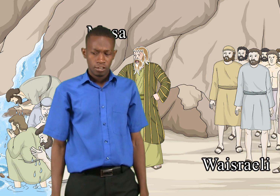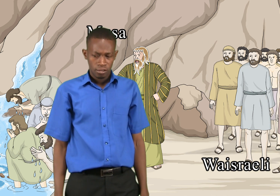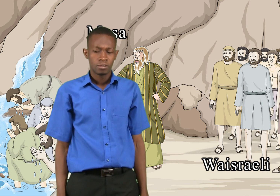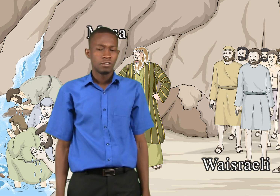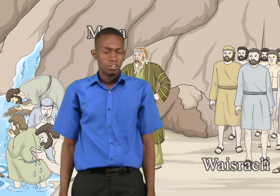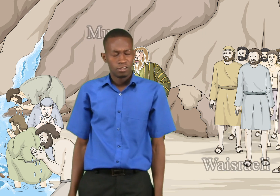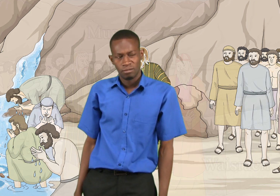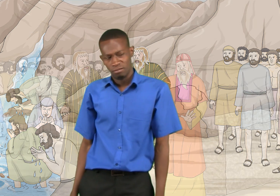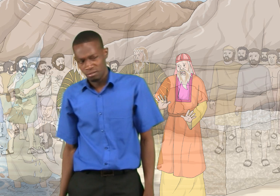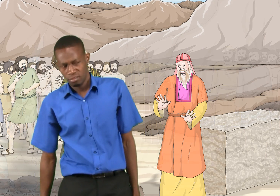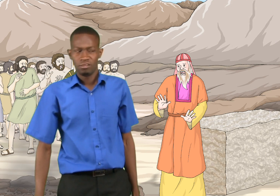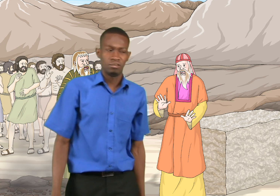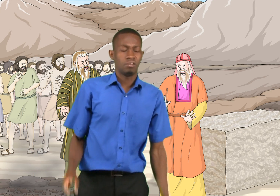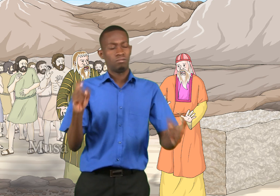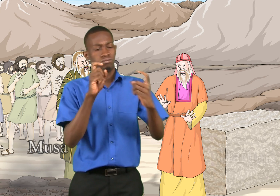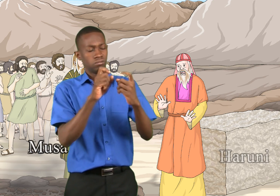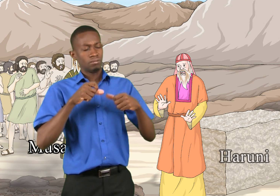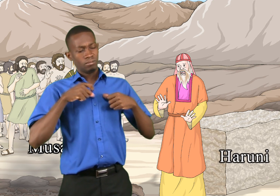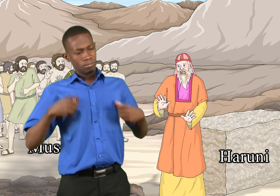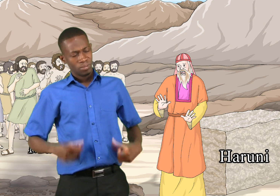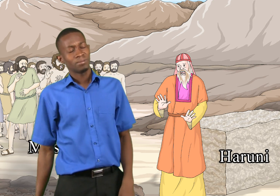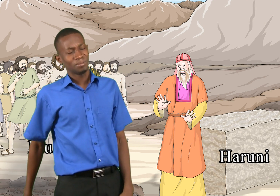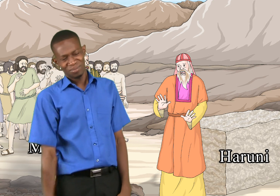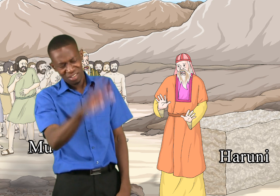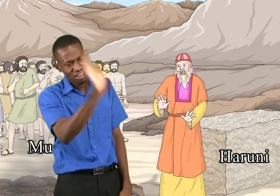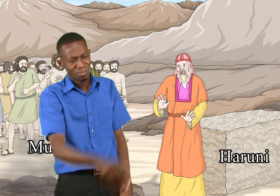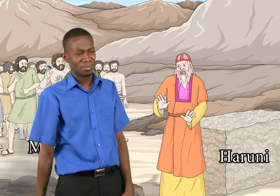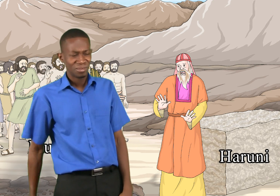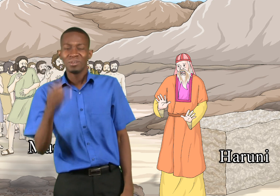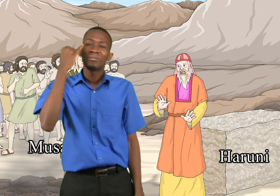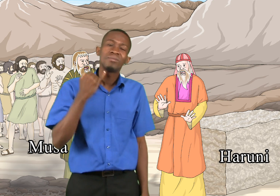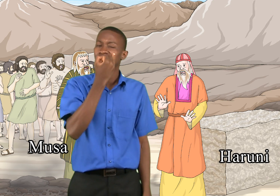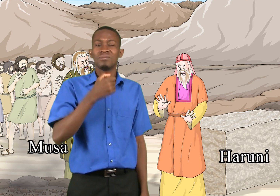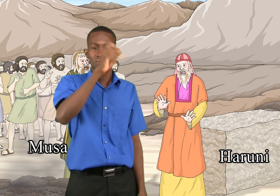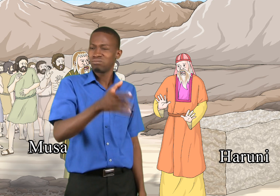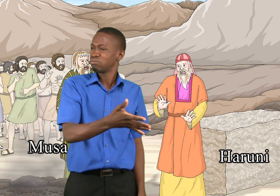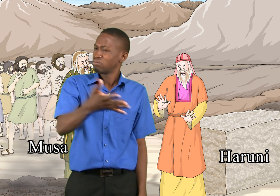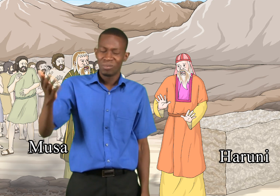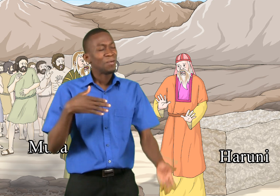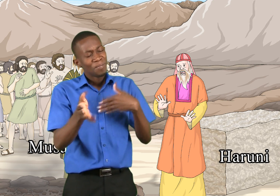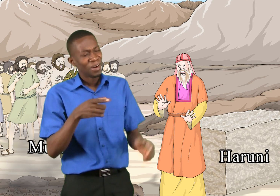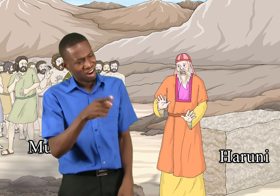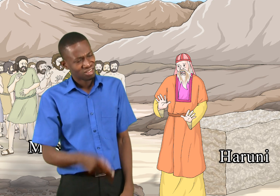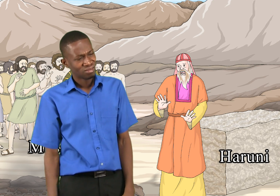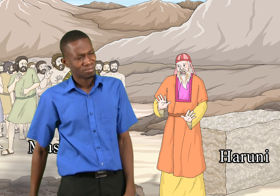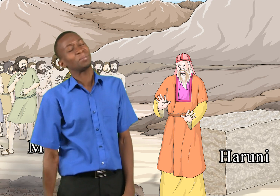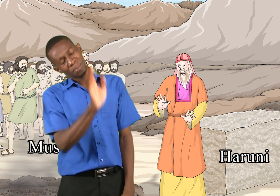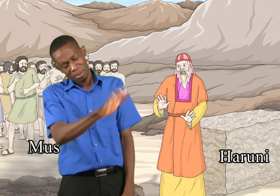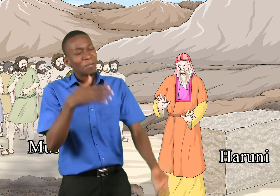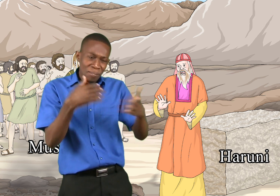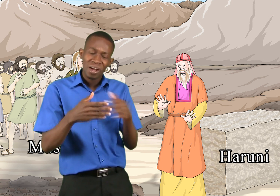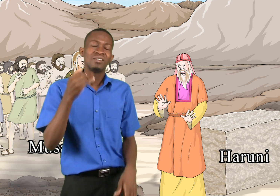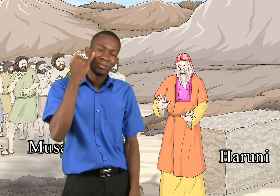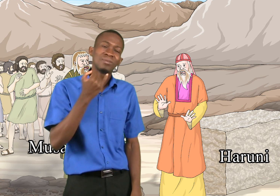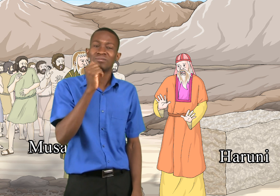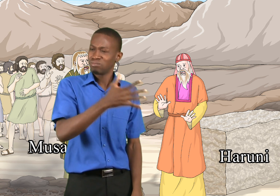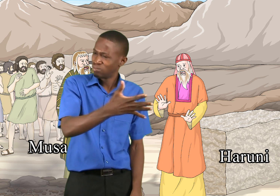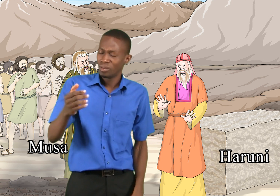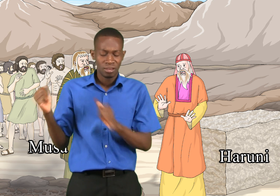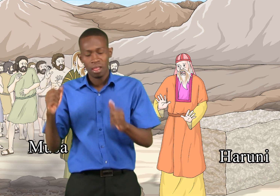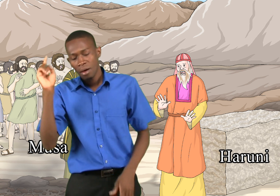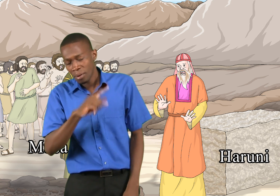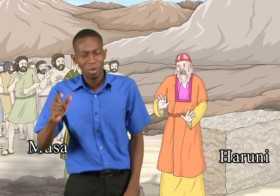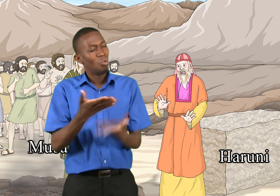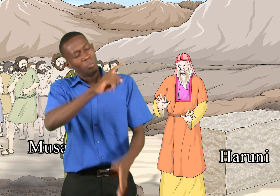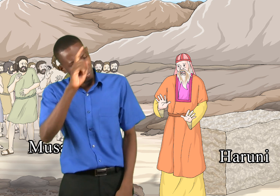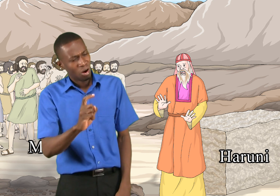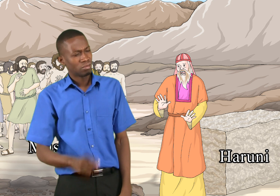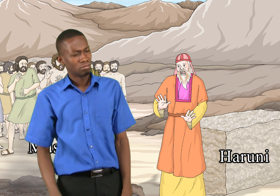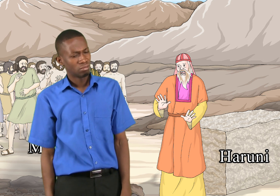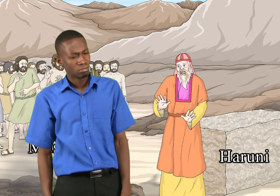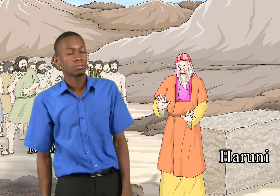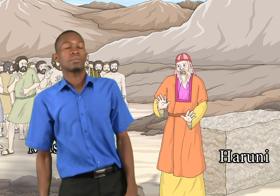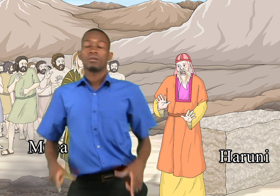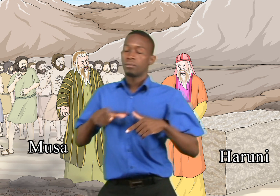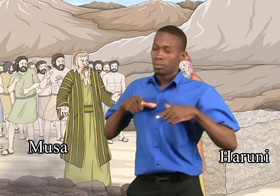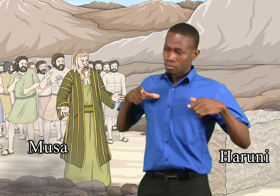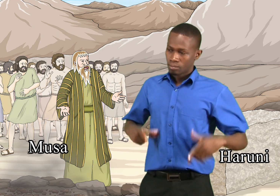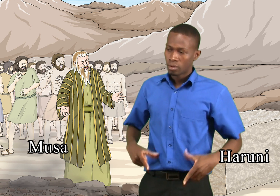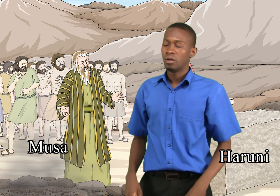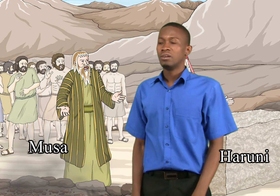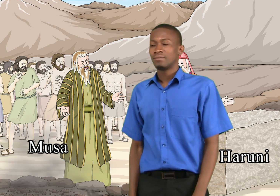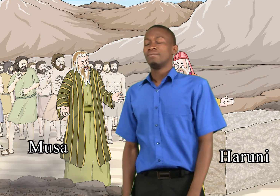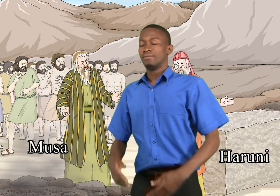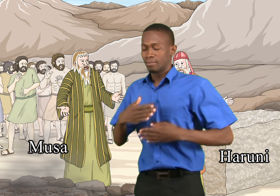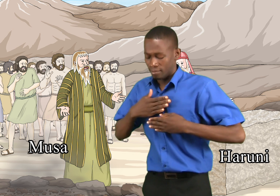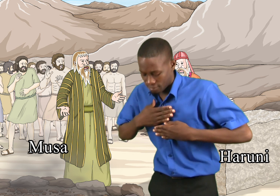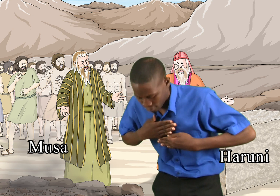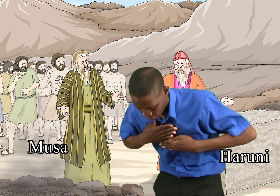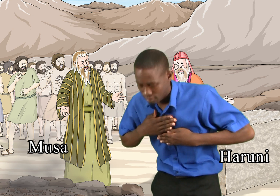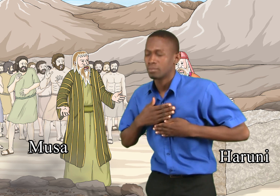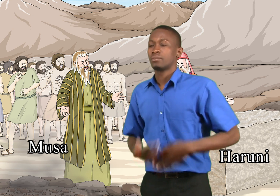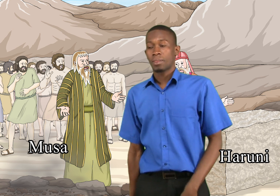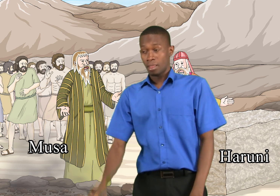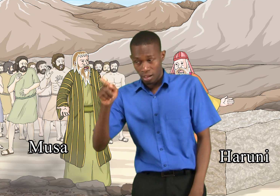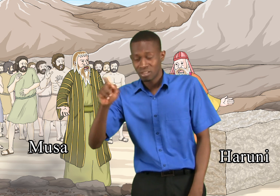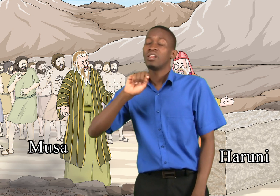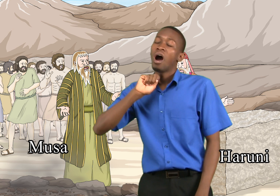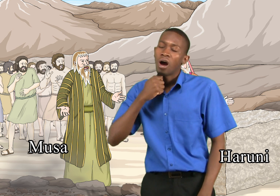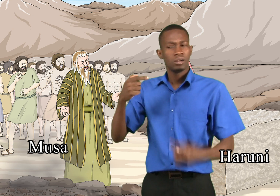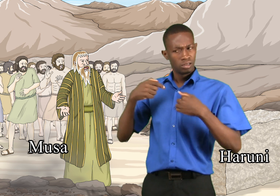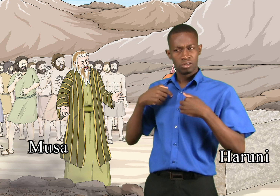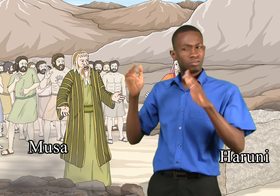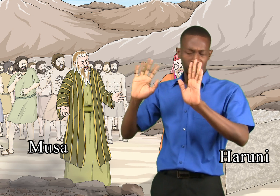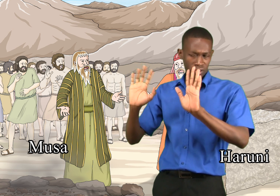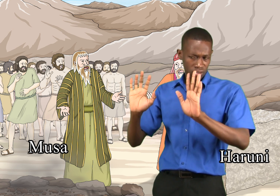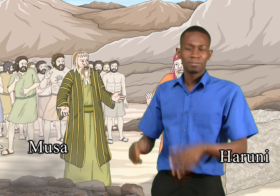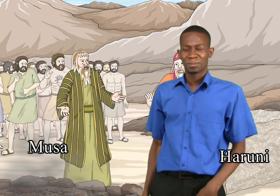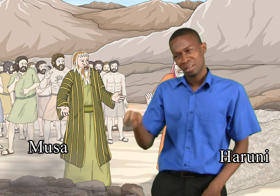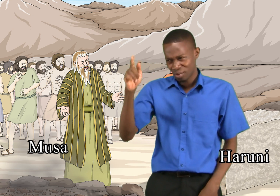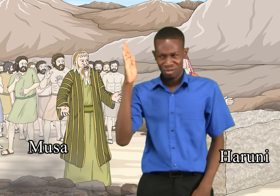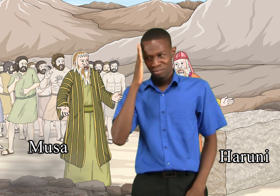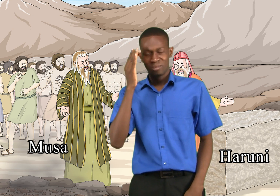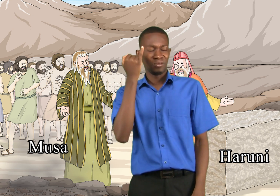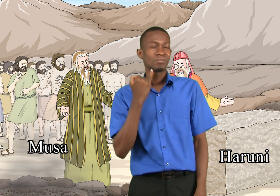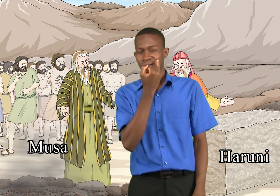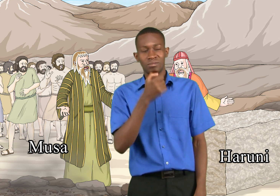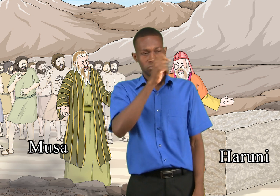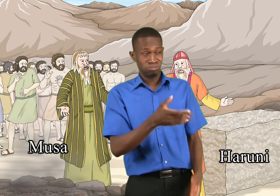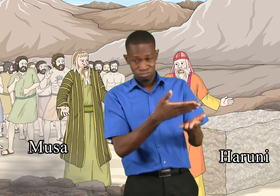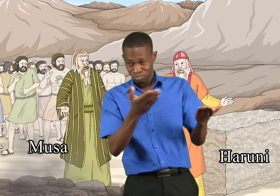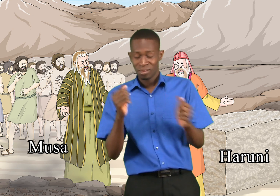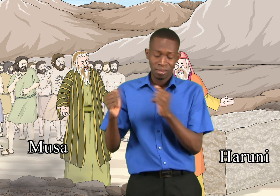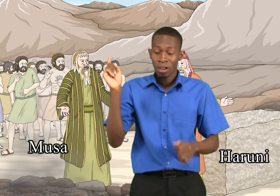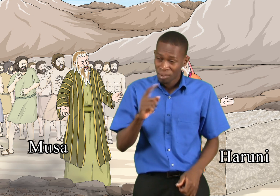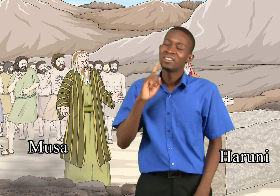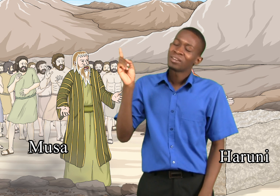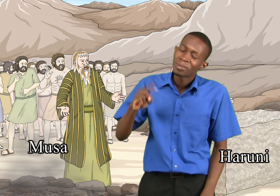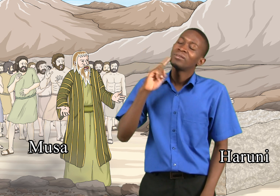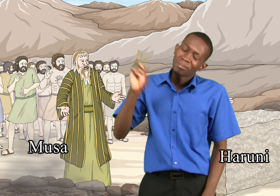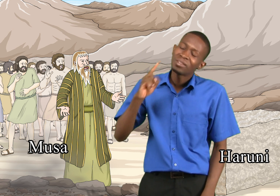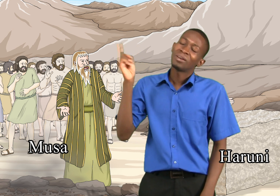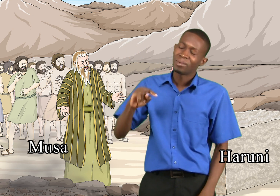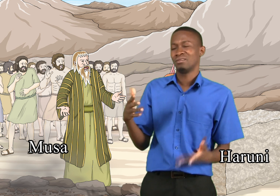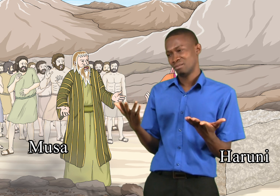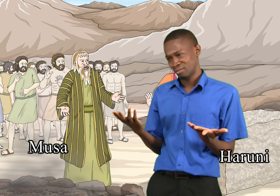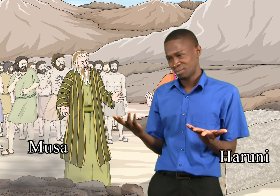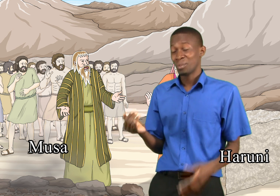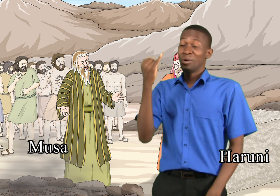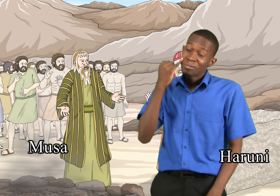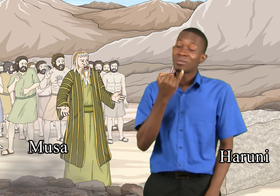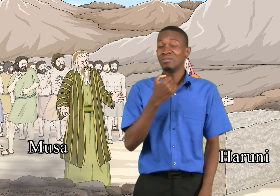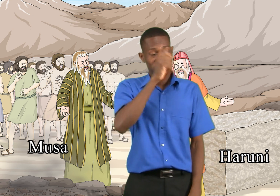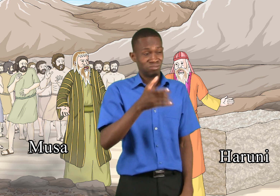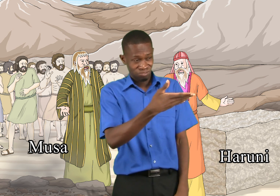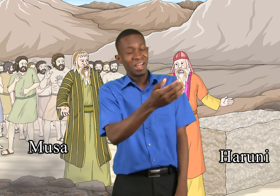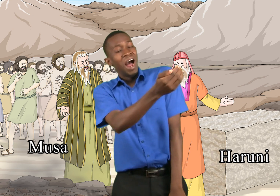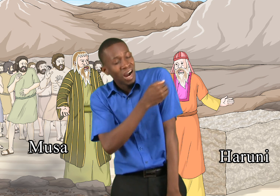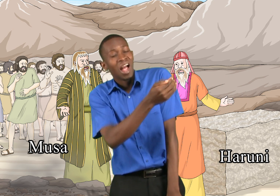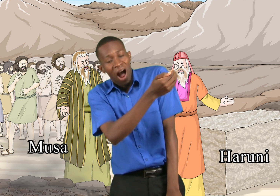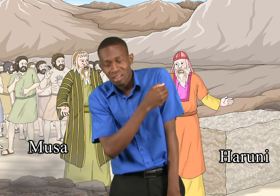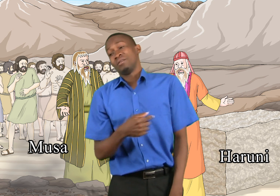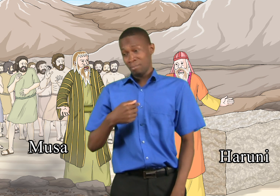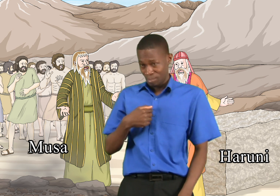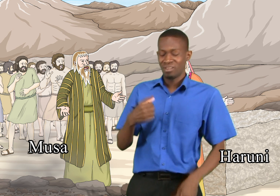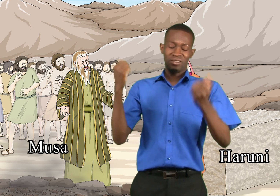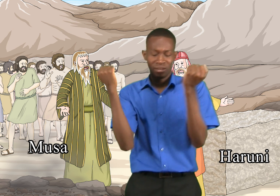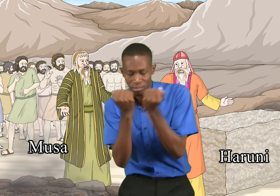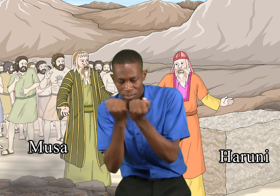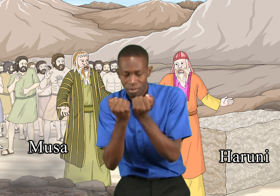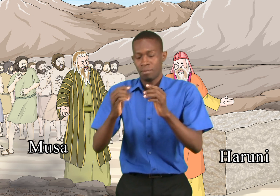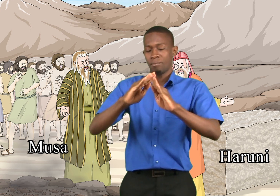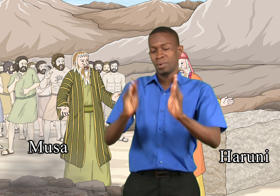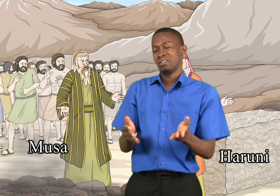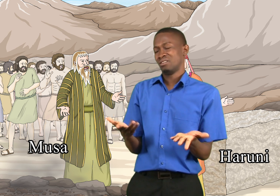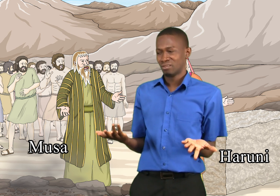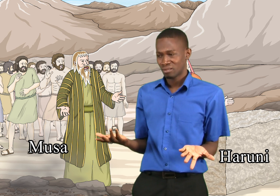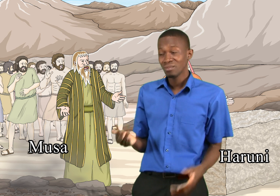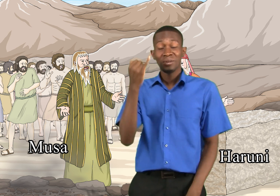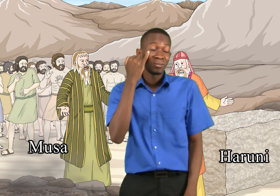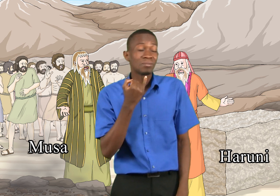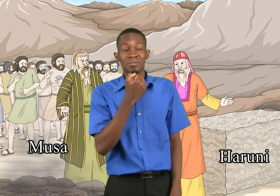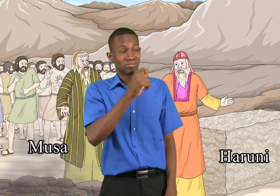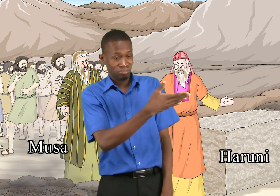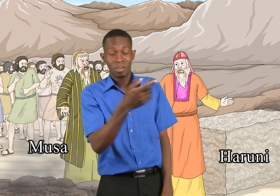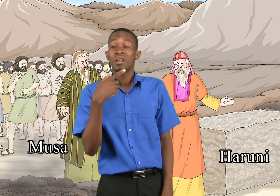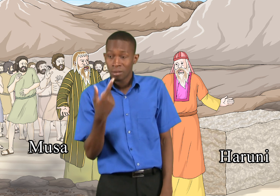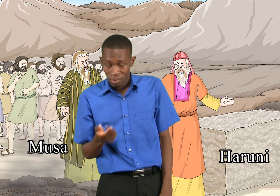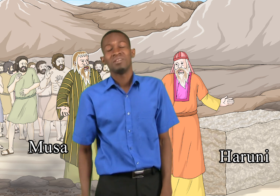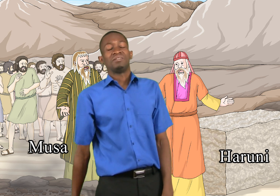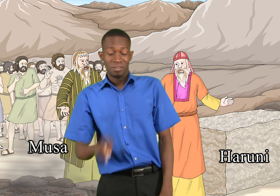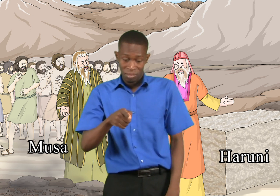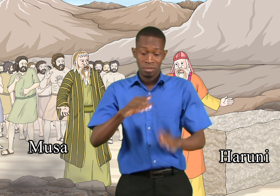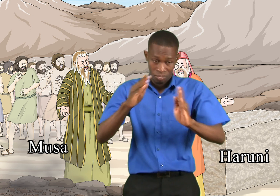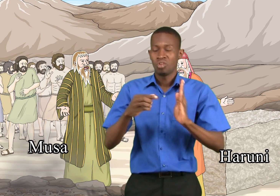“What did this people do to you,” Moses asked Aaron, “that you have led them into so great a sin?” “Do not be enraged, my lord,” Aaron replied. “You yourself know that the people are intent on evil. They told me, ‘Make us gods who will go before us.